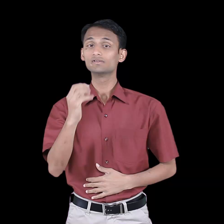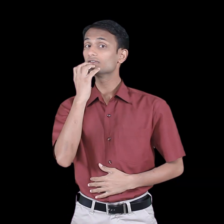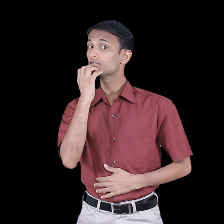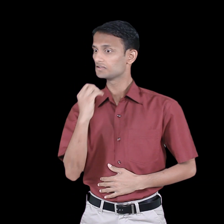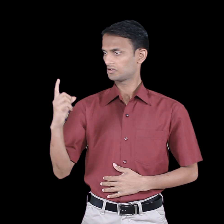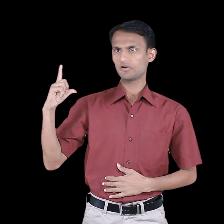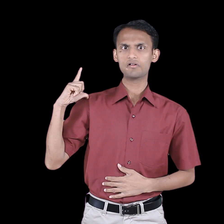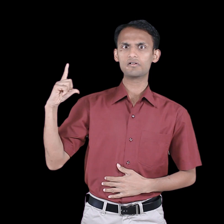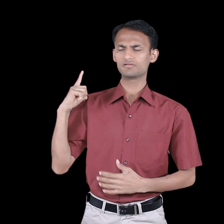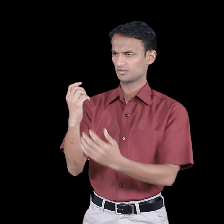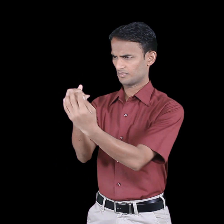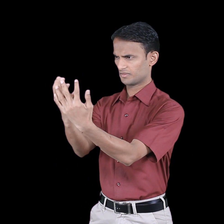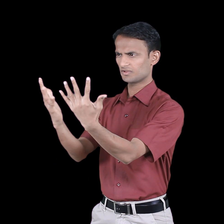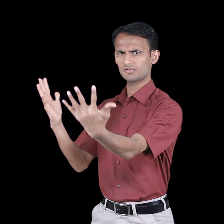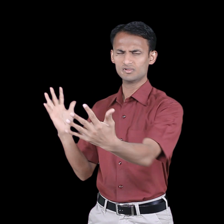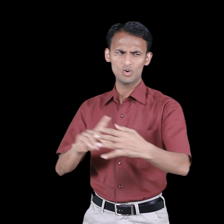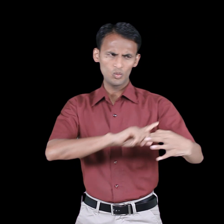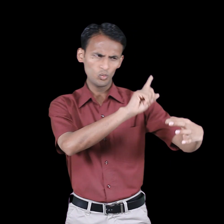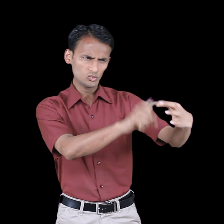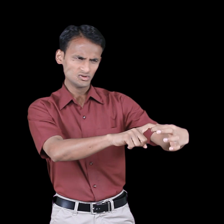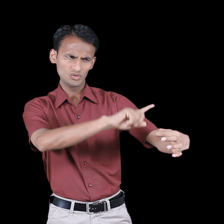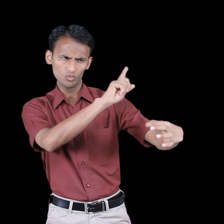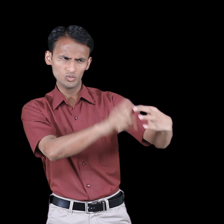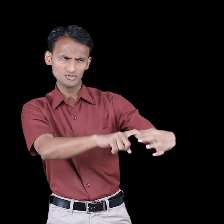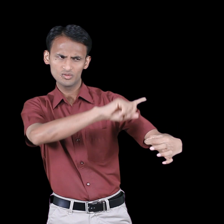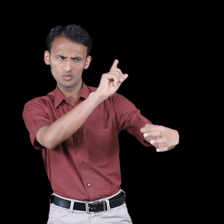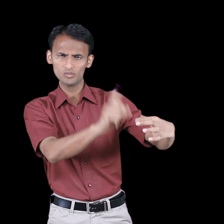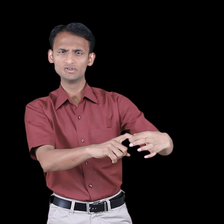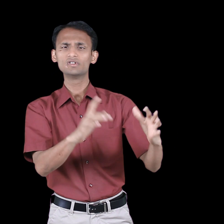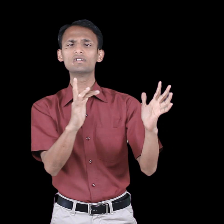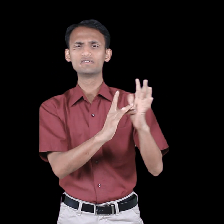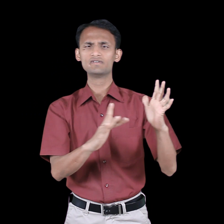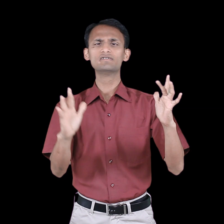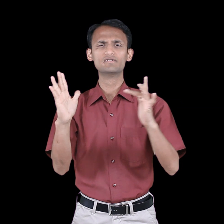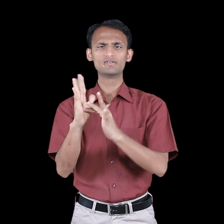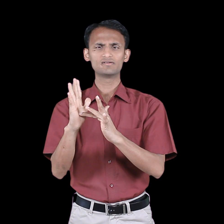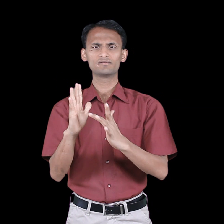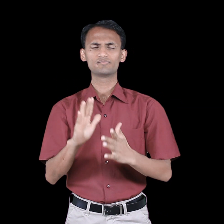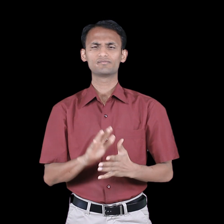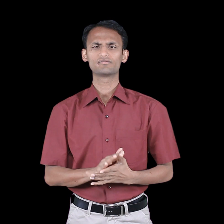Jewish leaders question Jesus